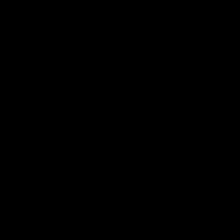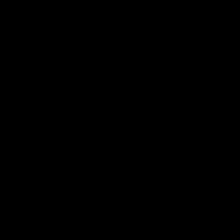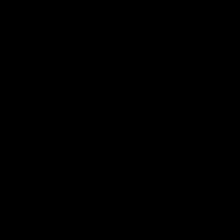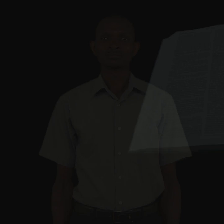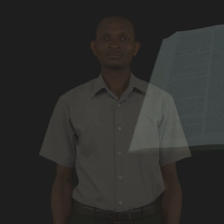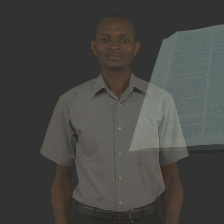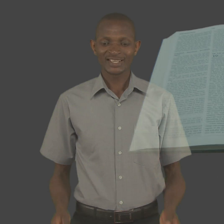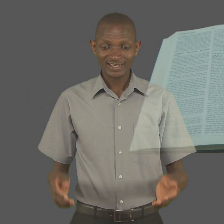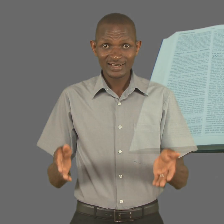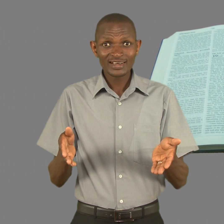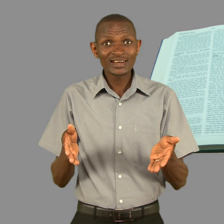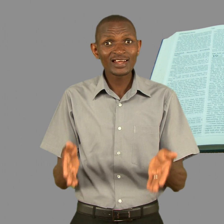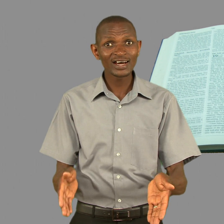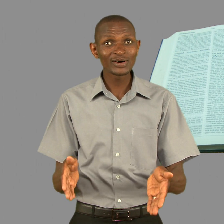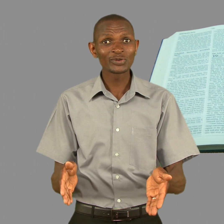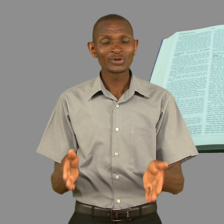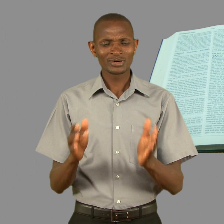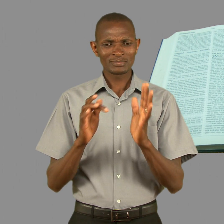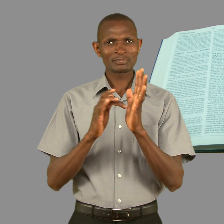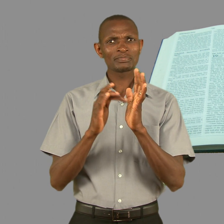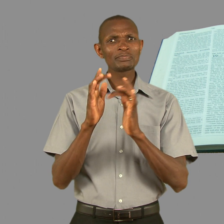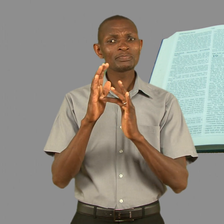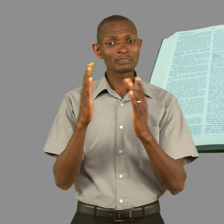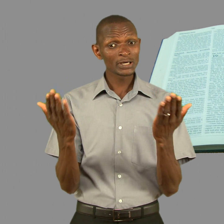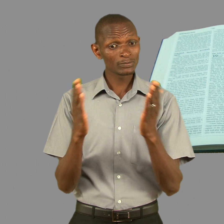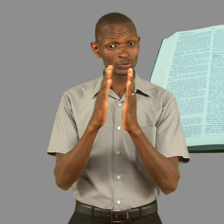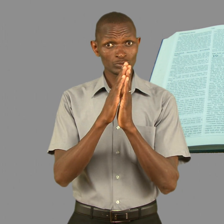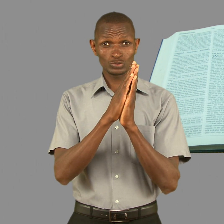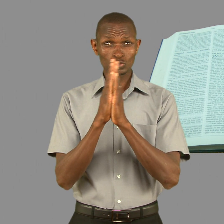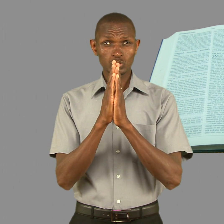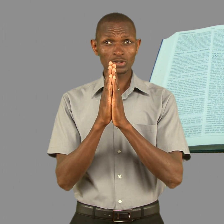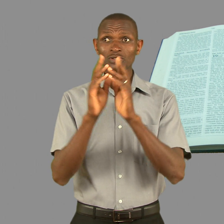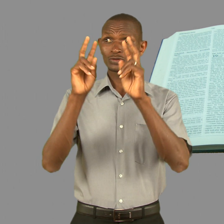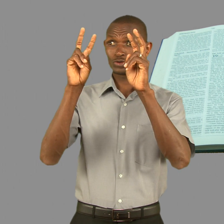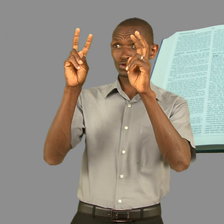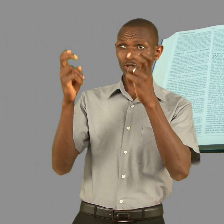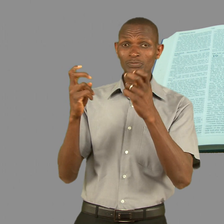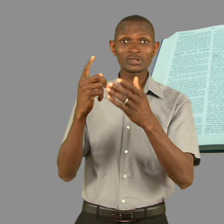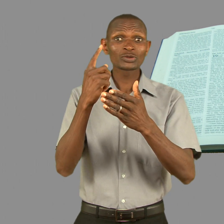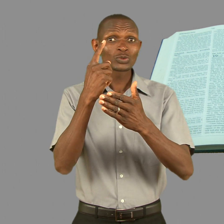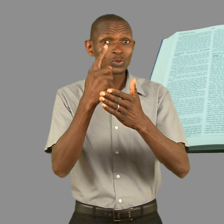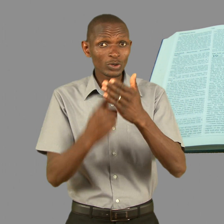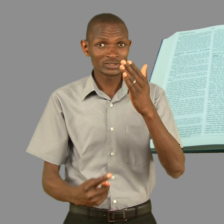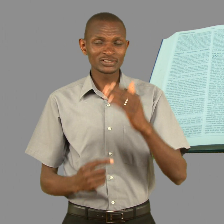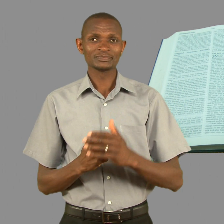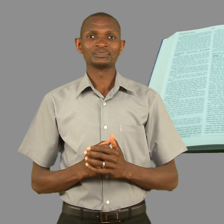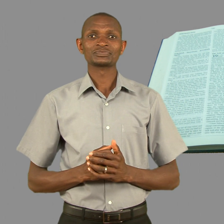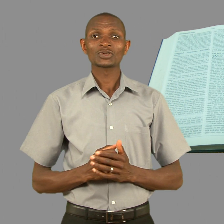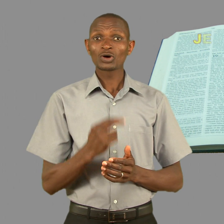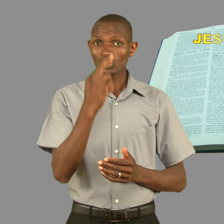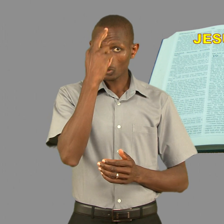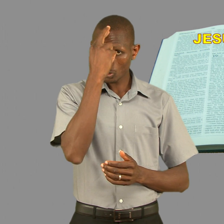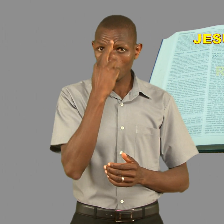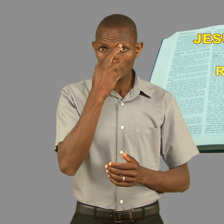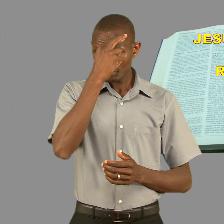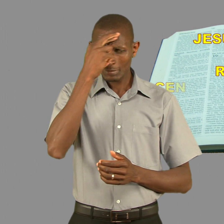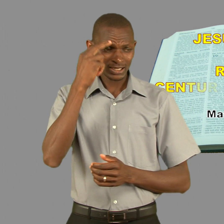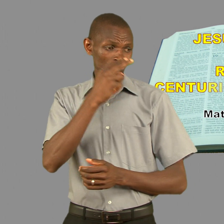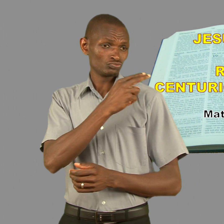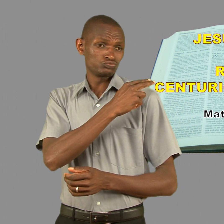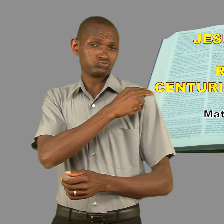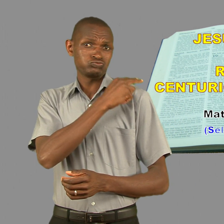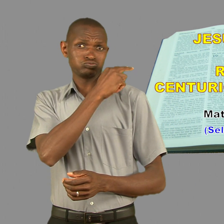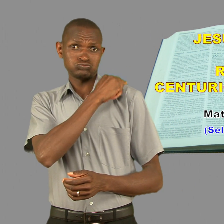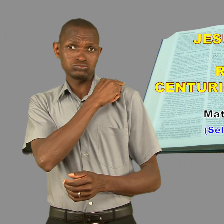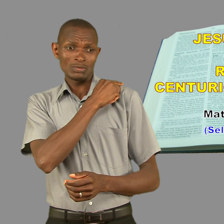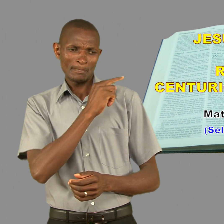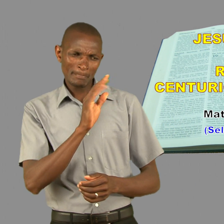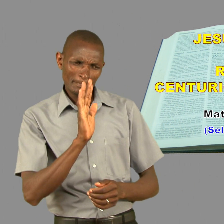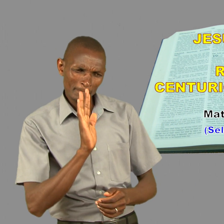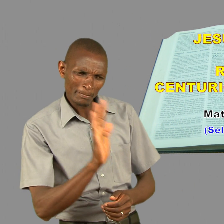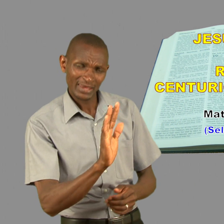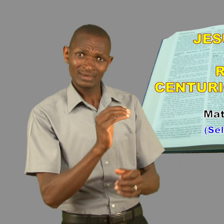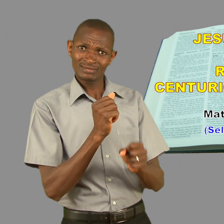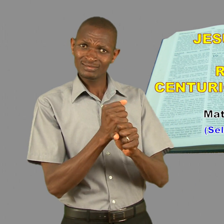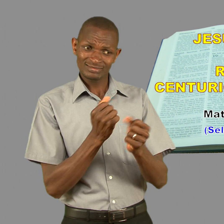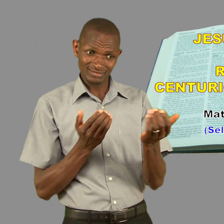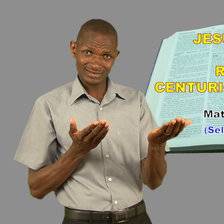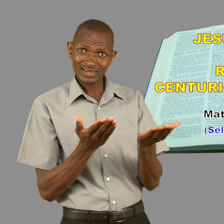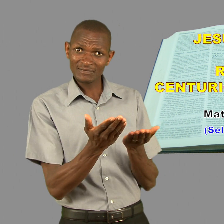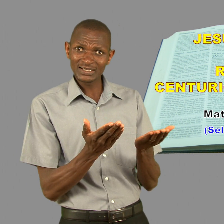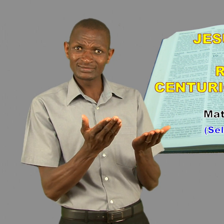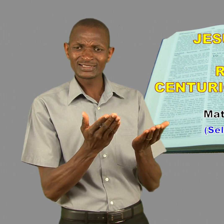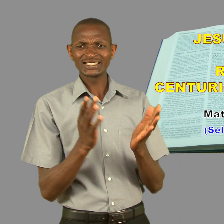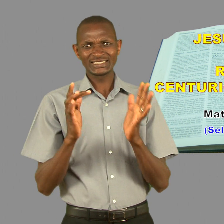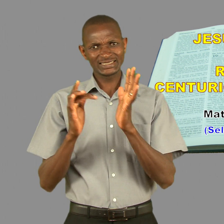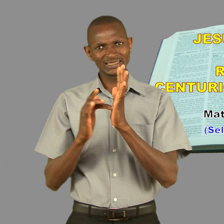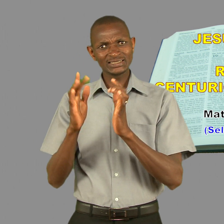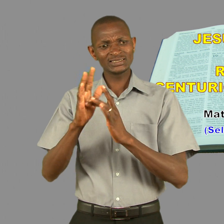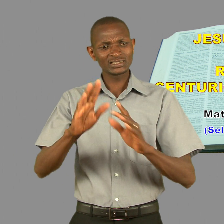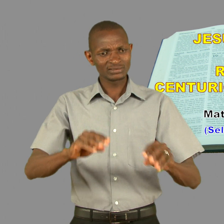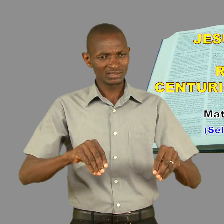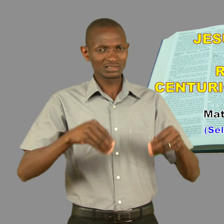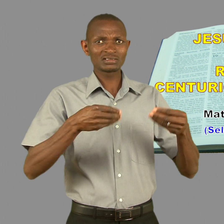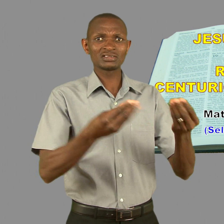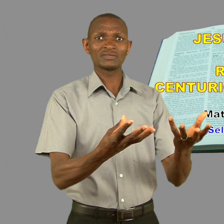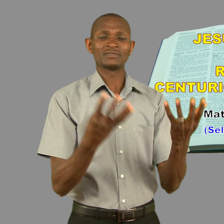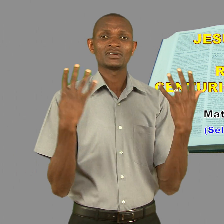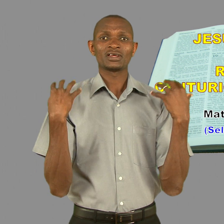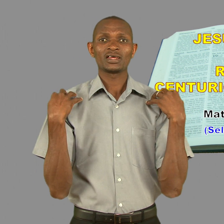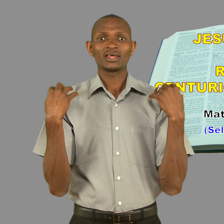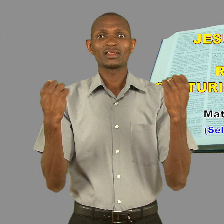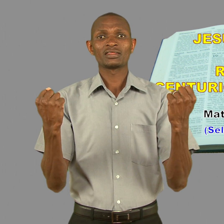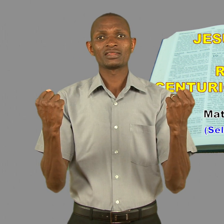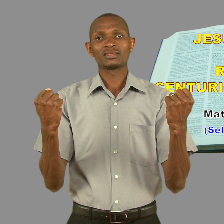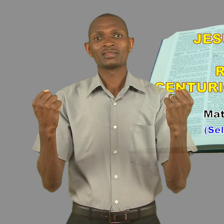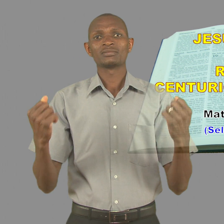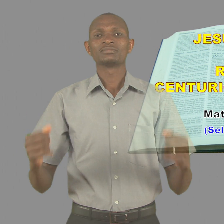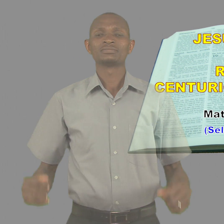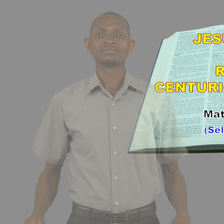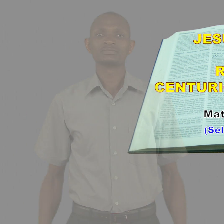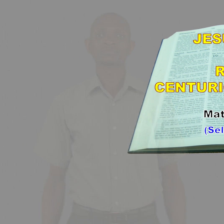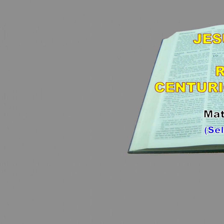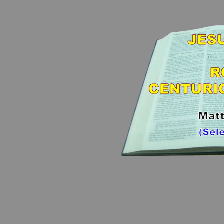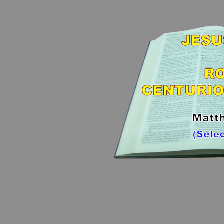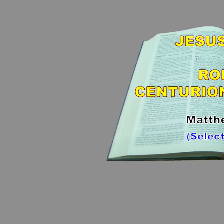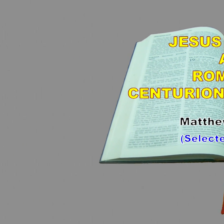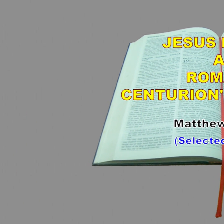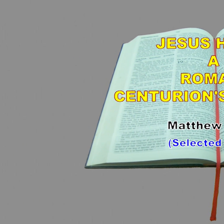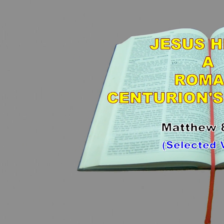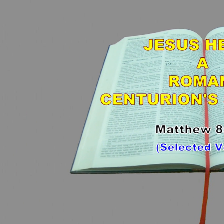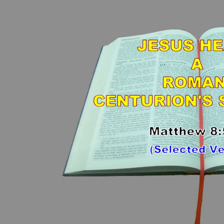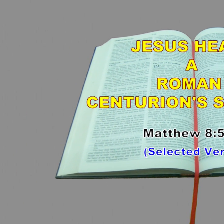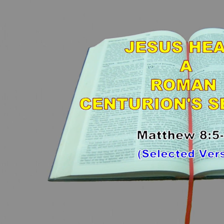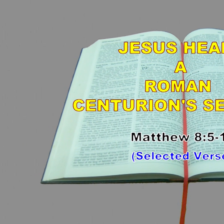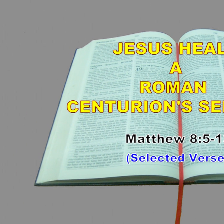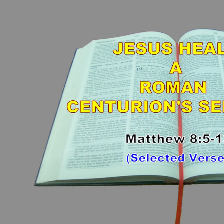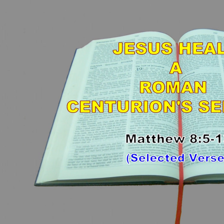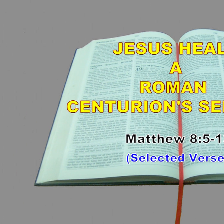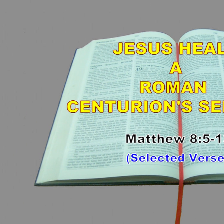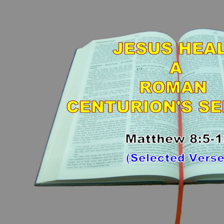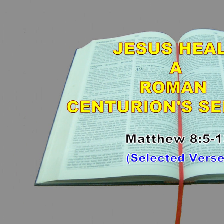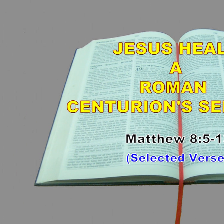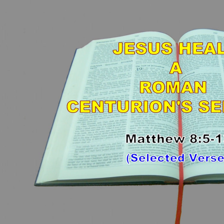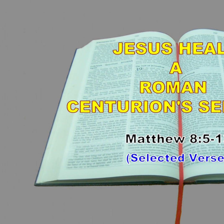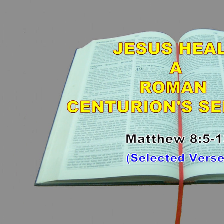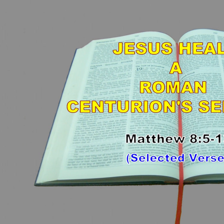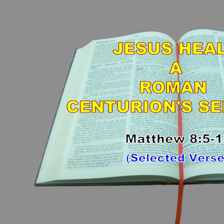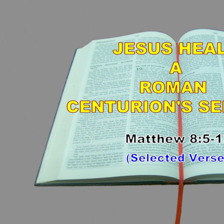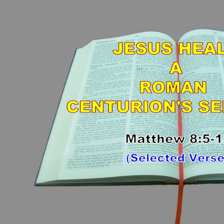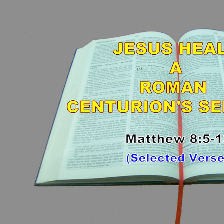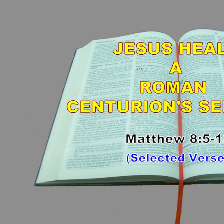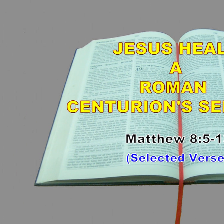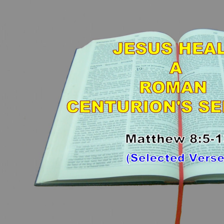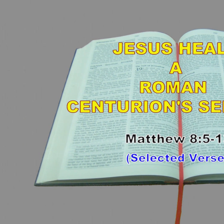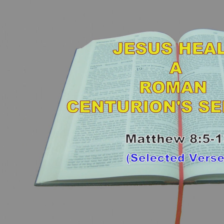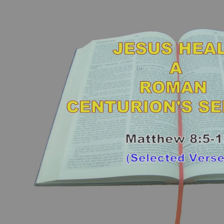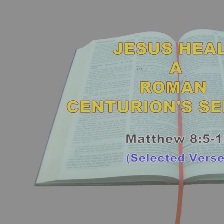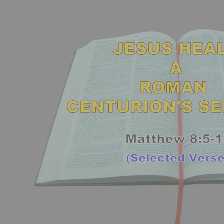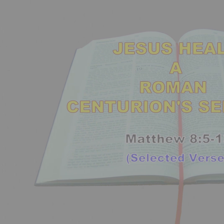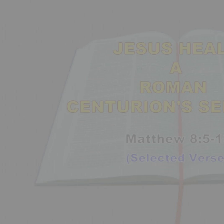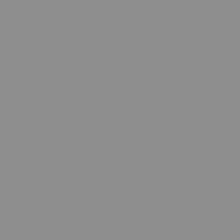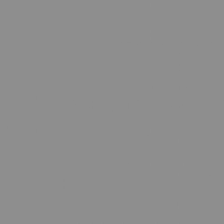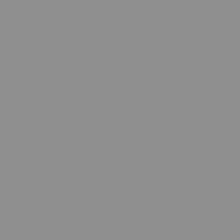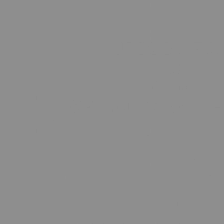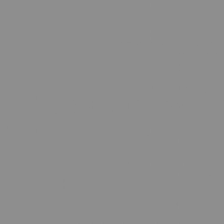Jesus heals a Roman centurion's servant